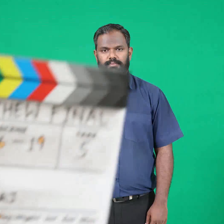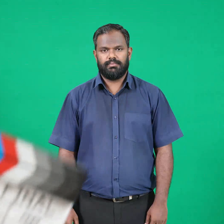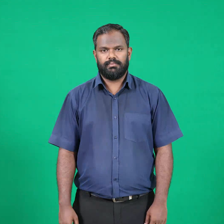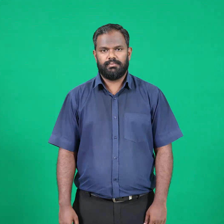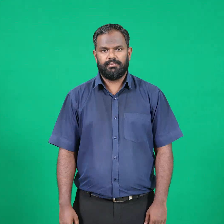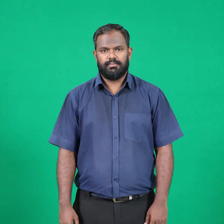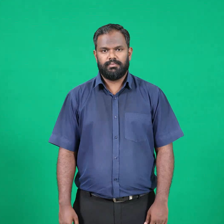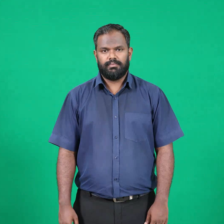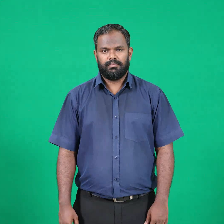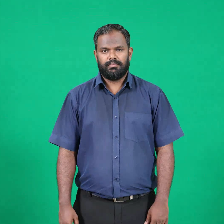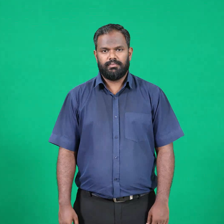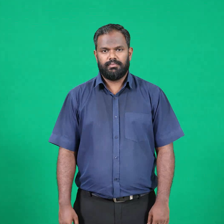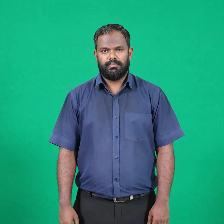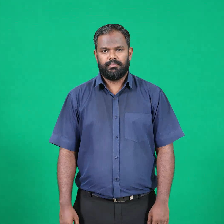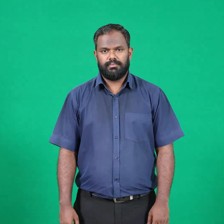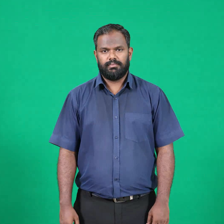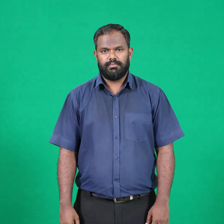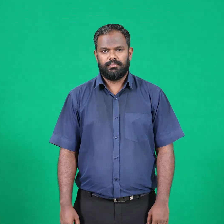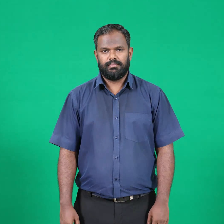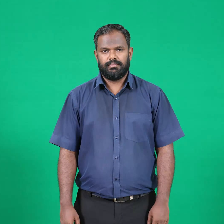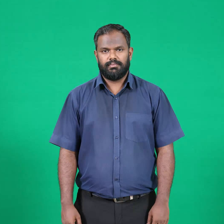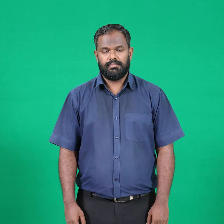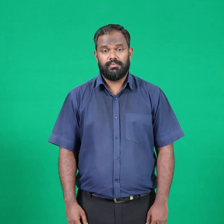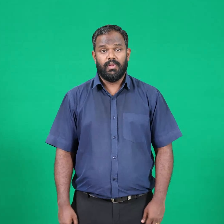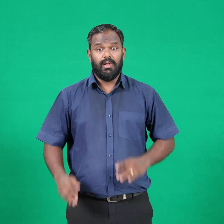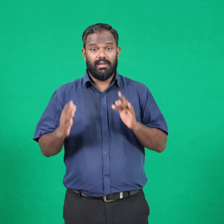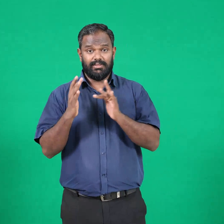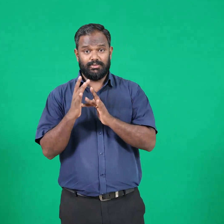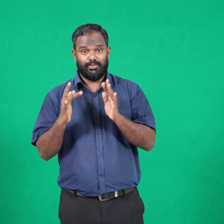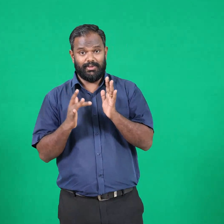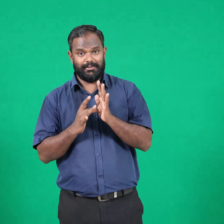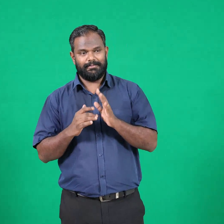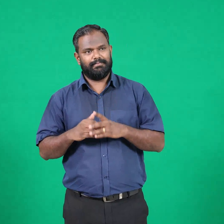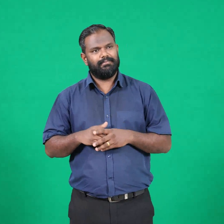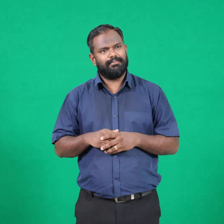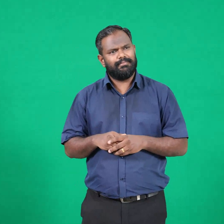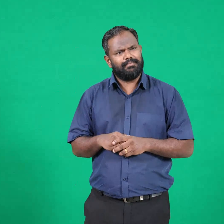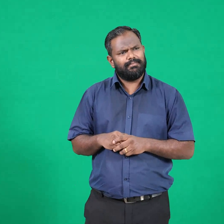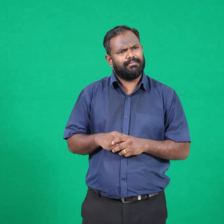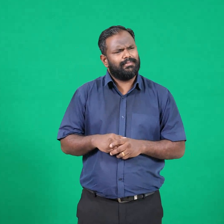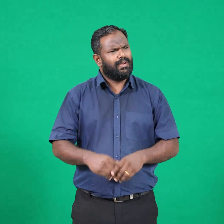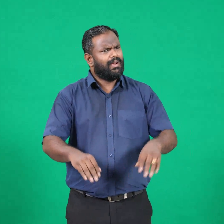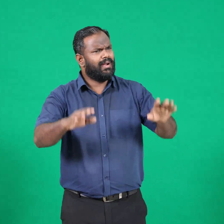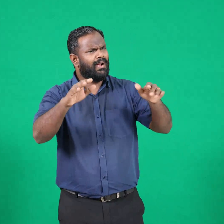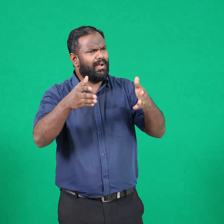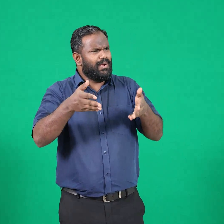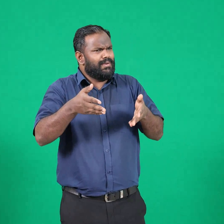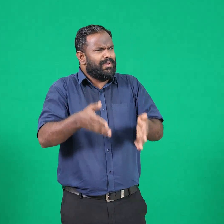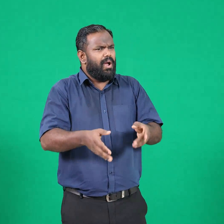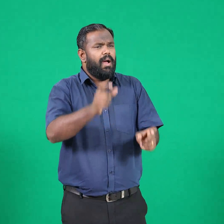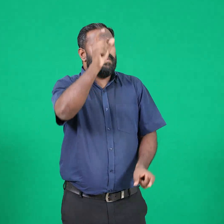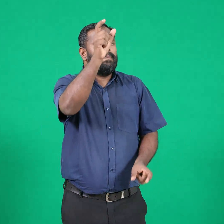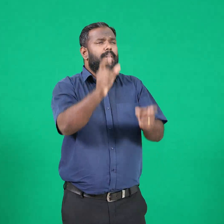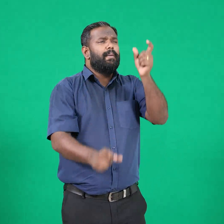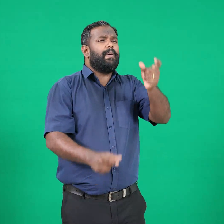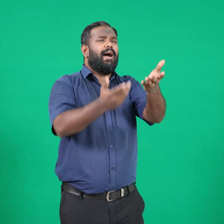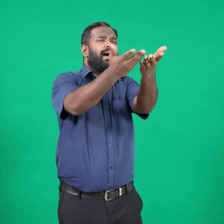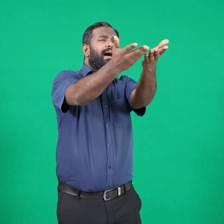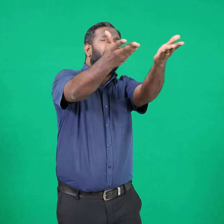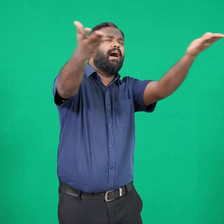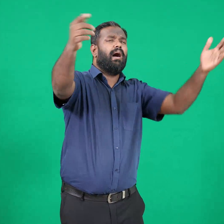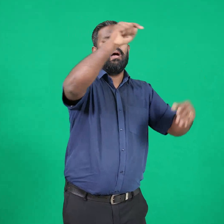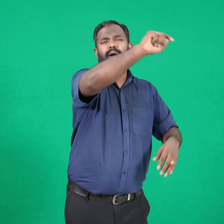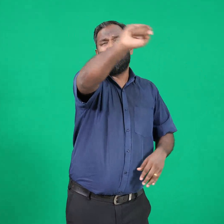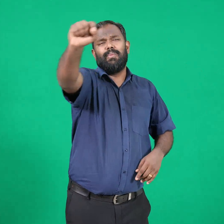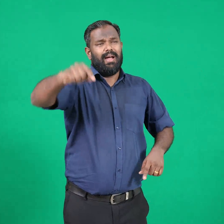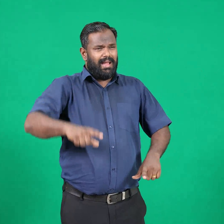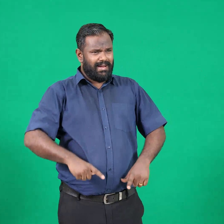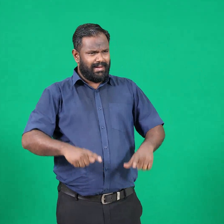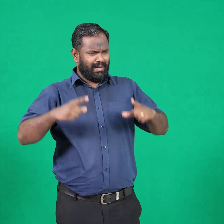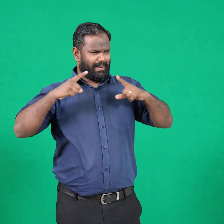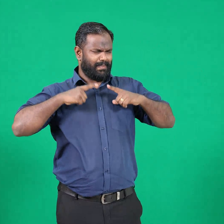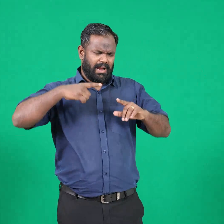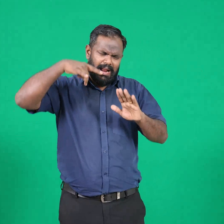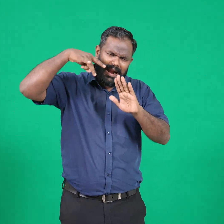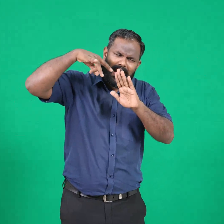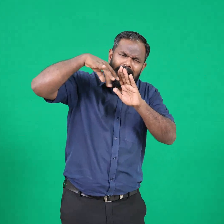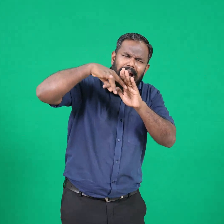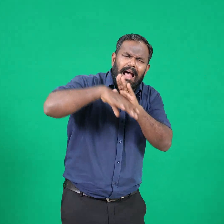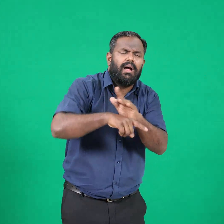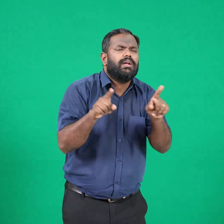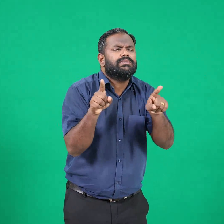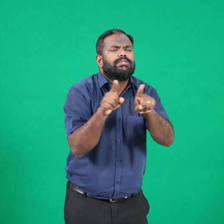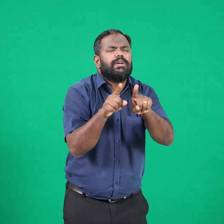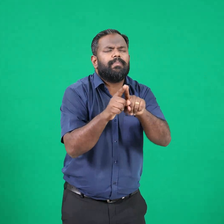To what can I compare this generation?